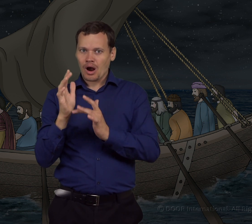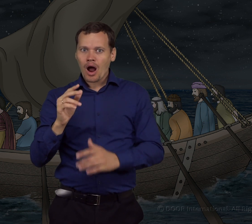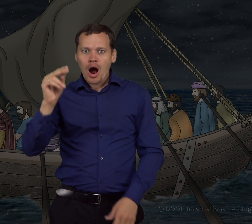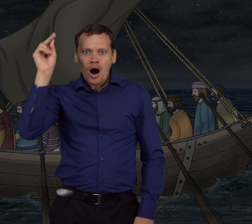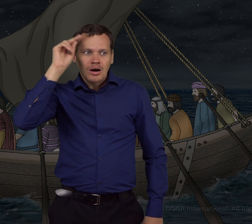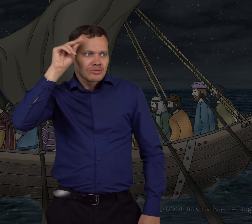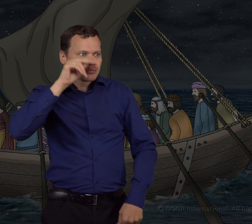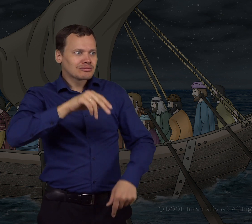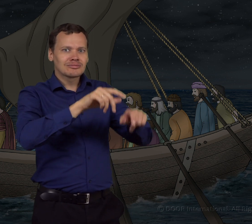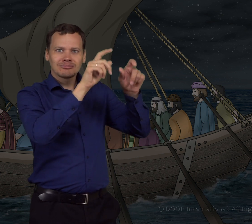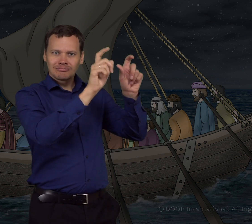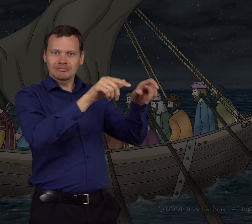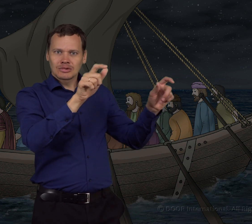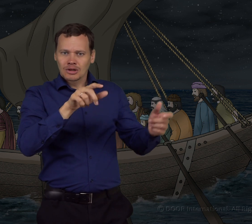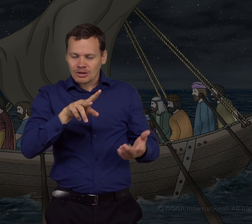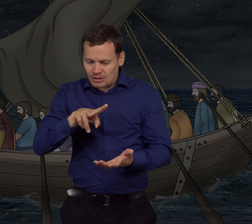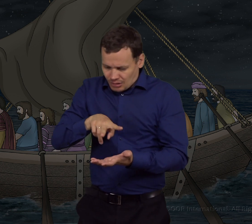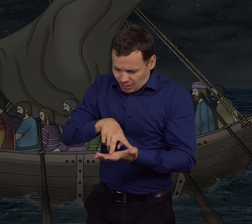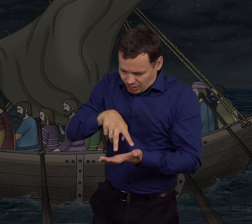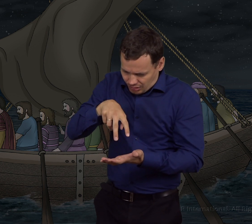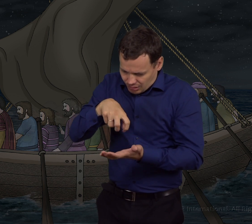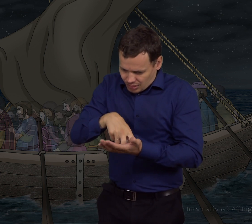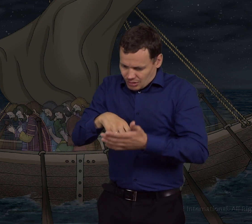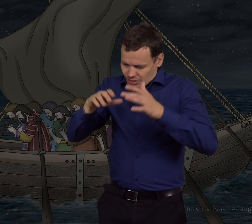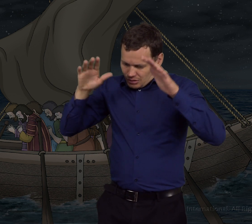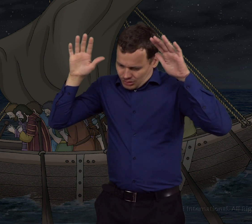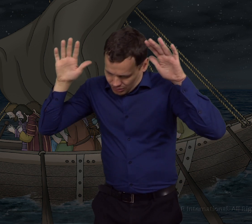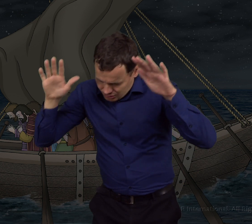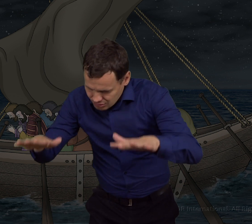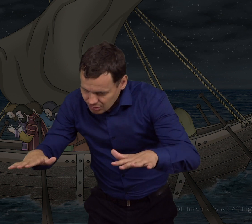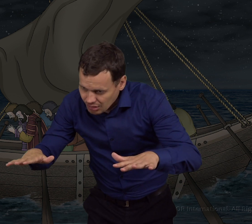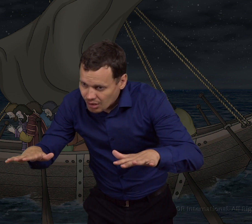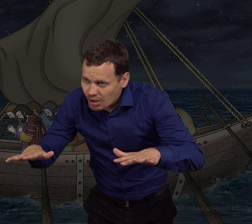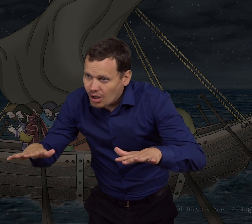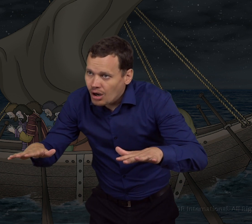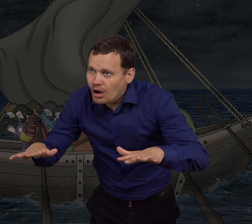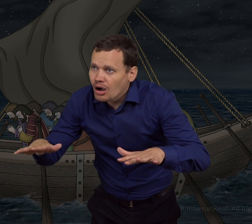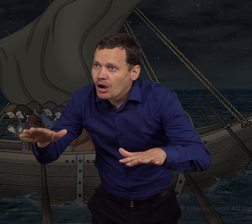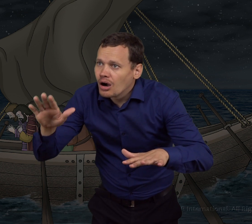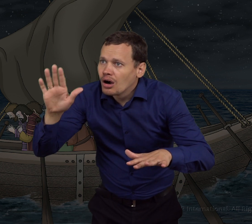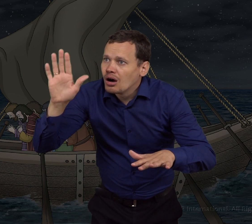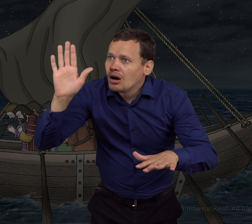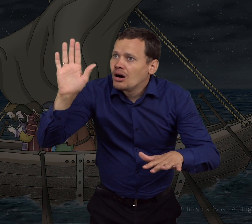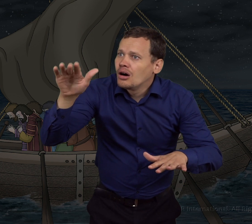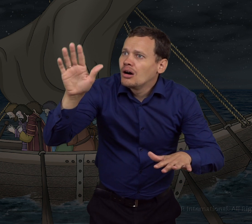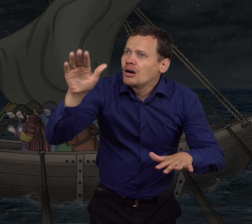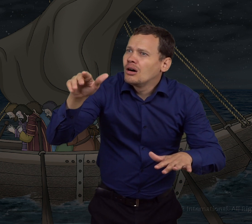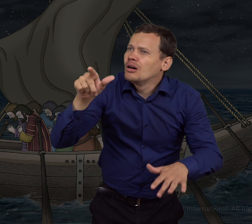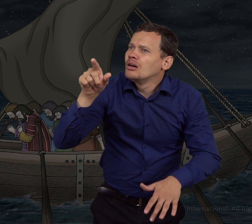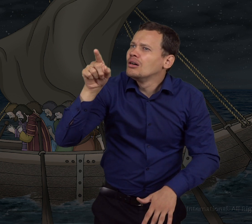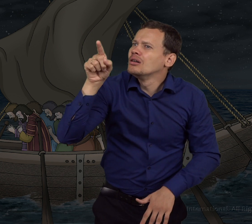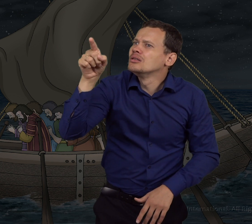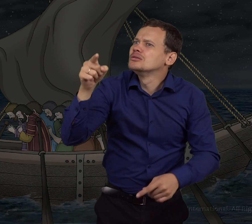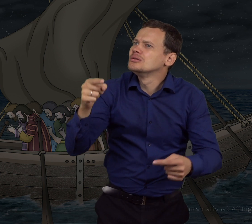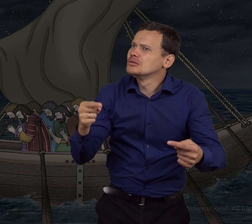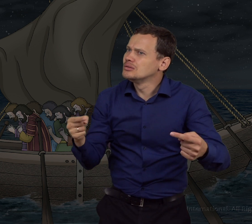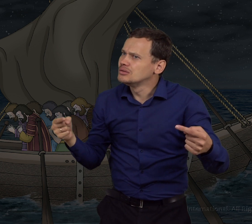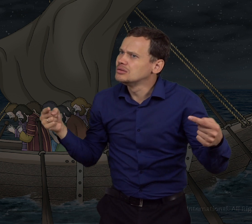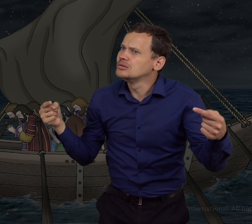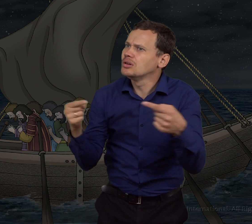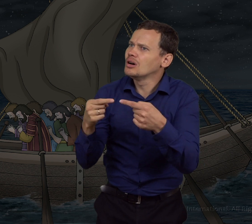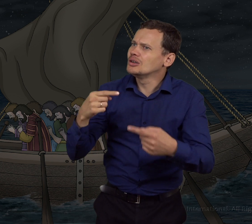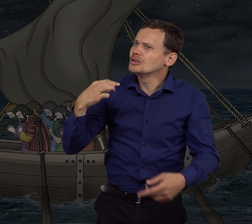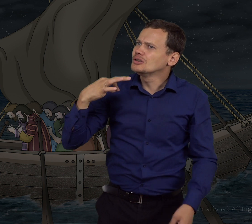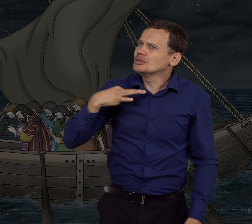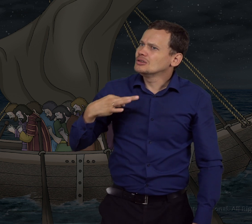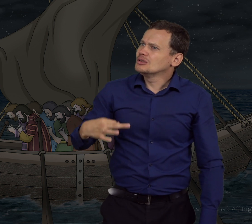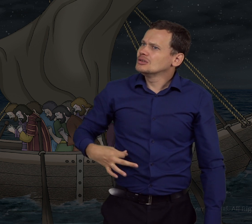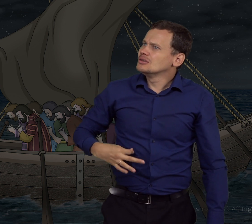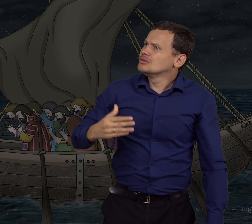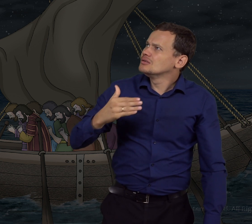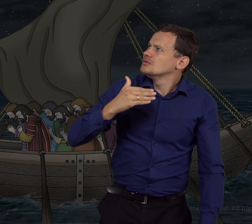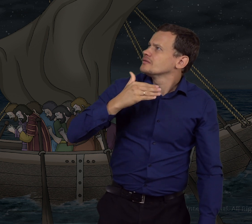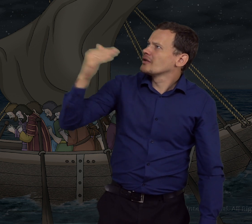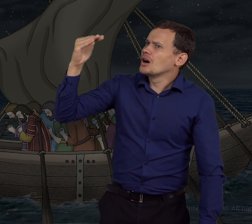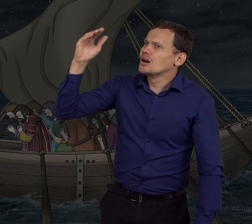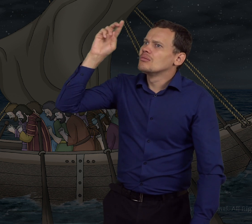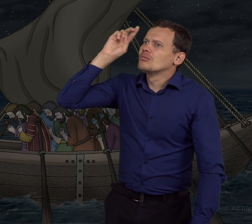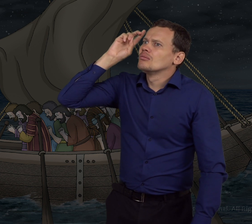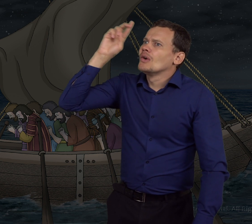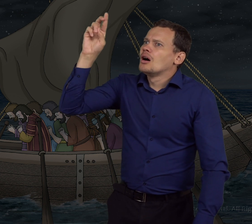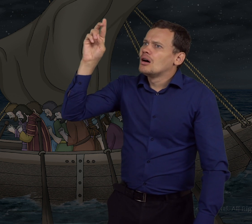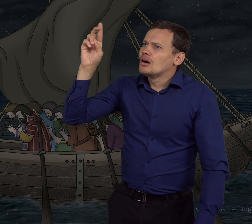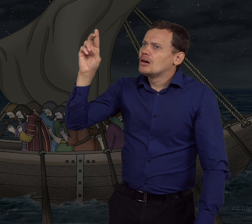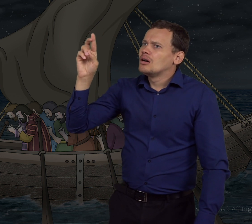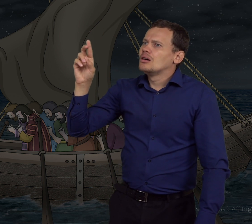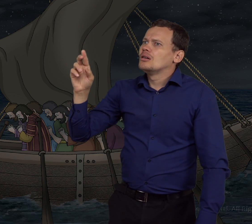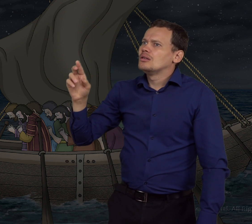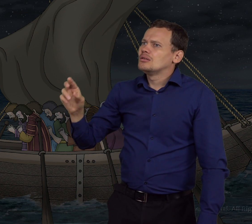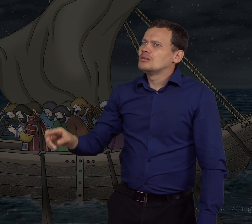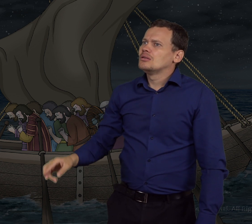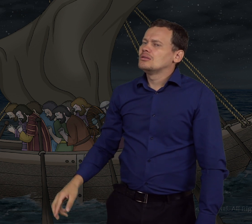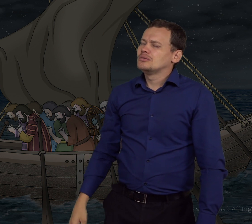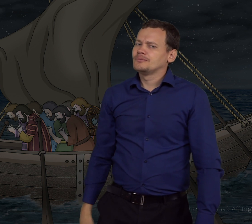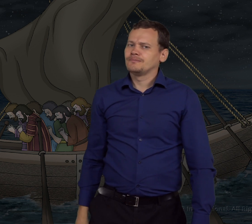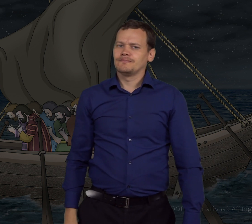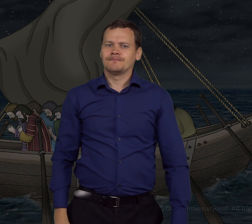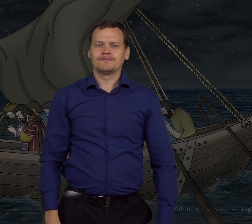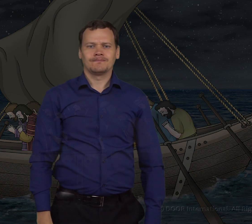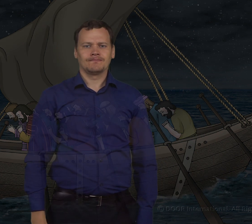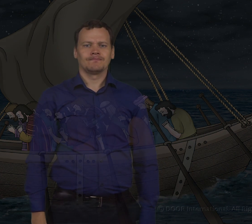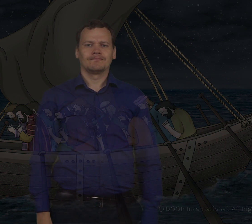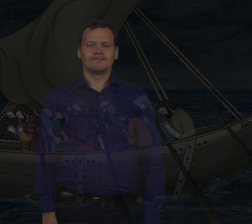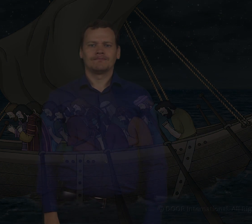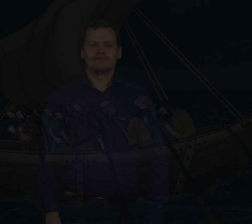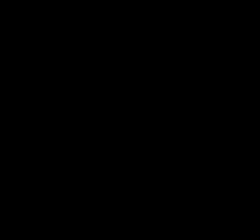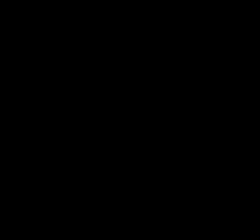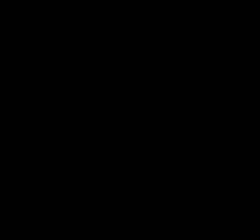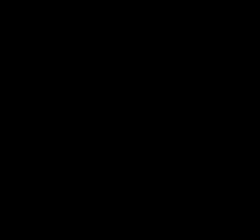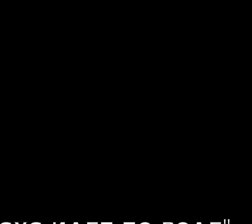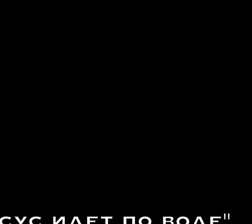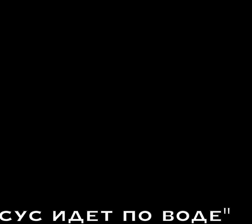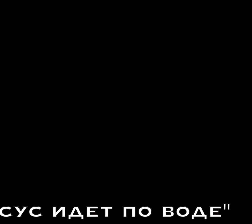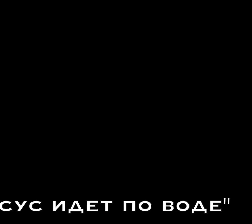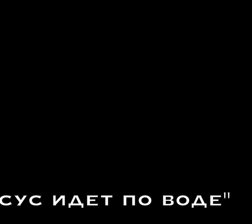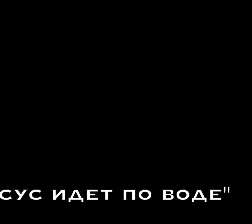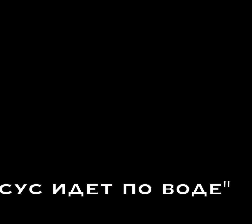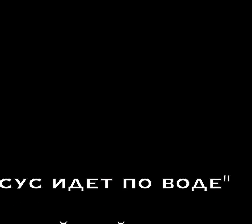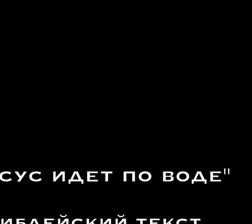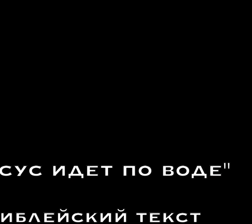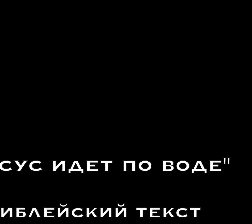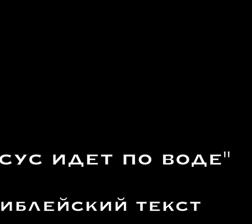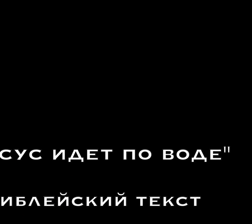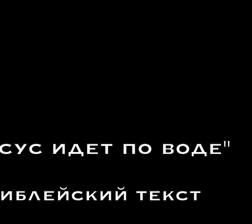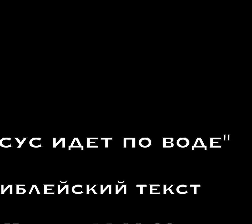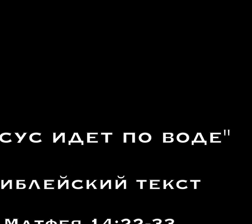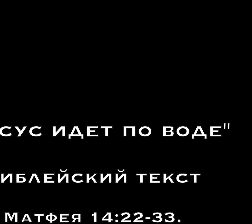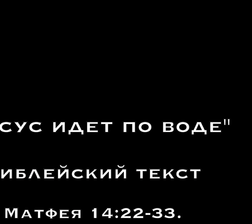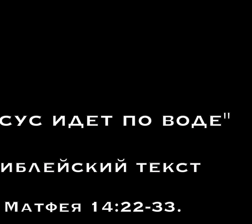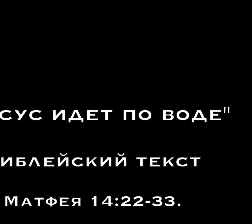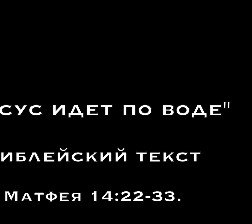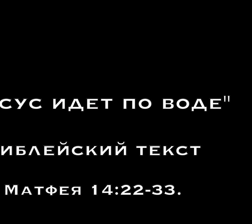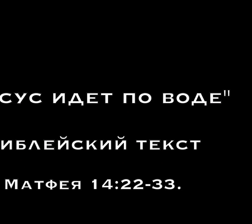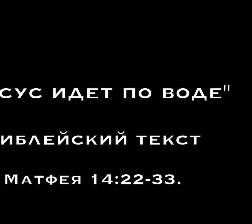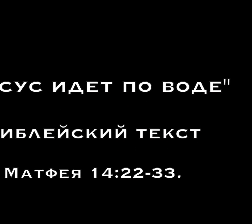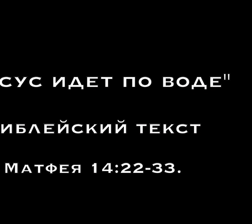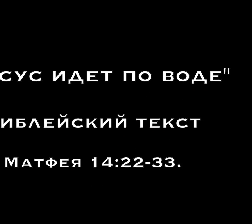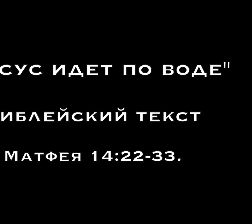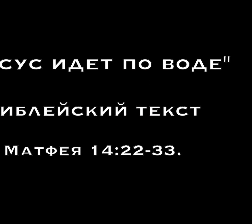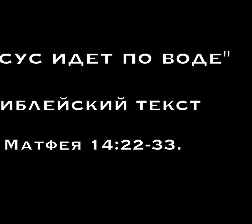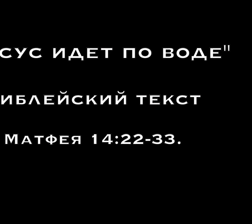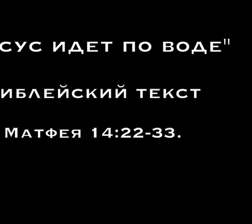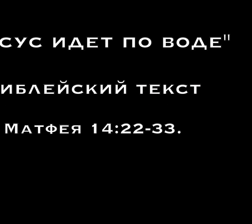Then those who were in the boat worshiped Him, saying, “Truly You are the Son of God!”